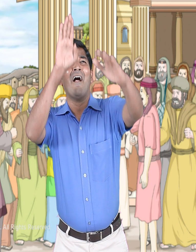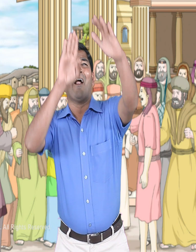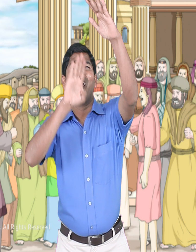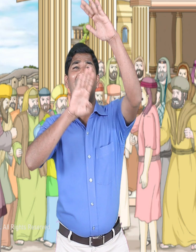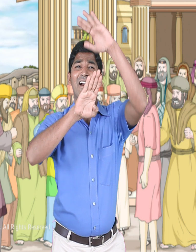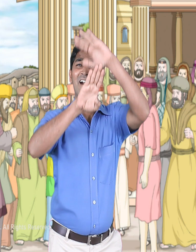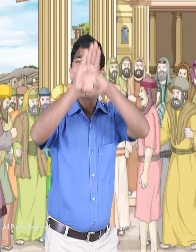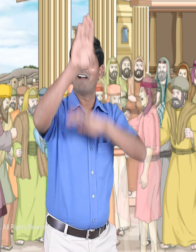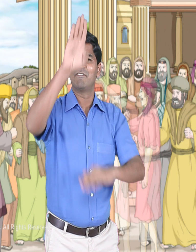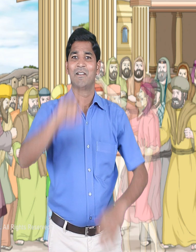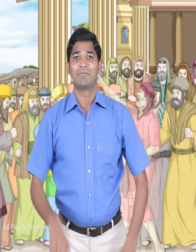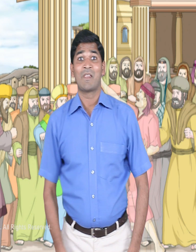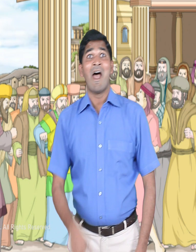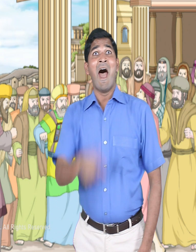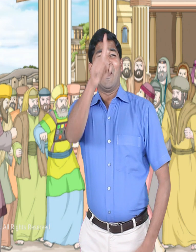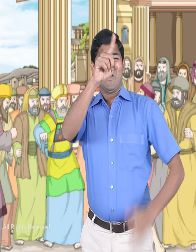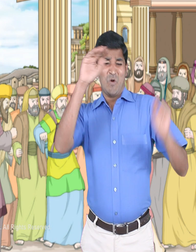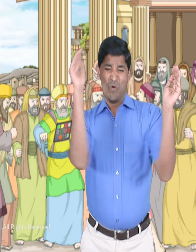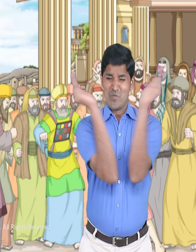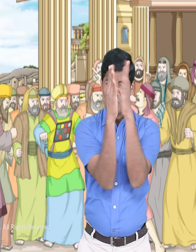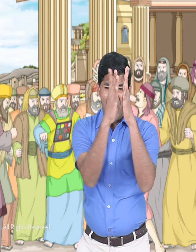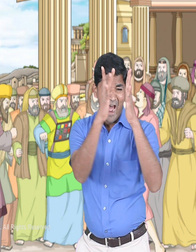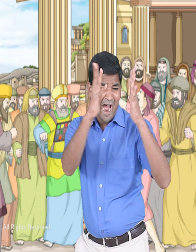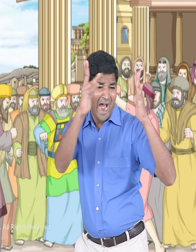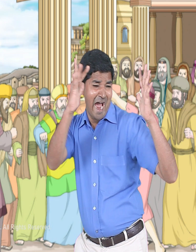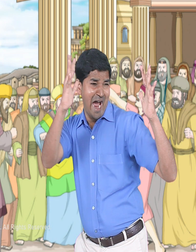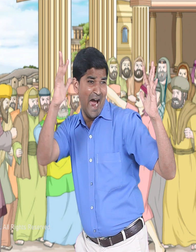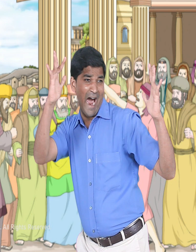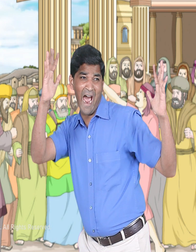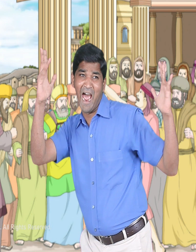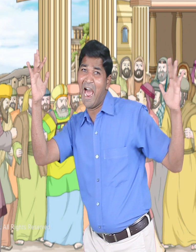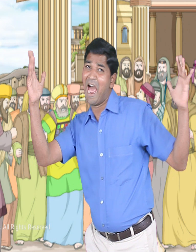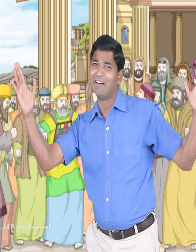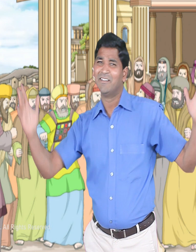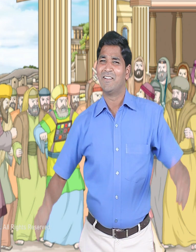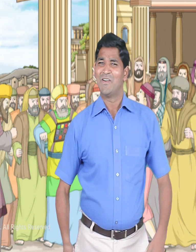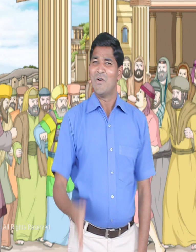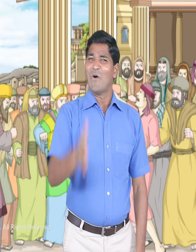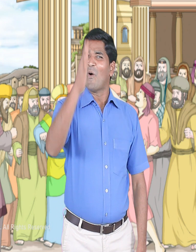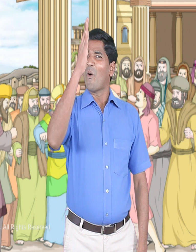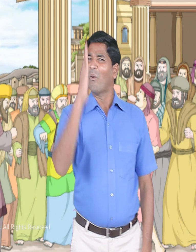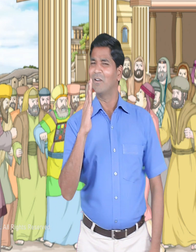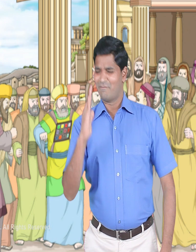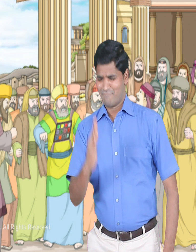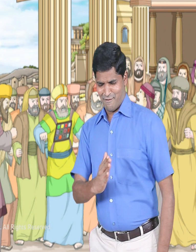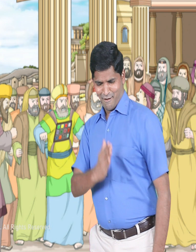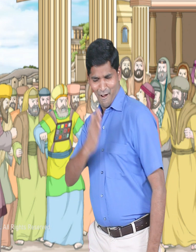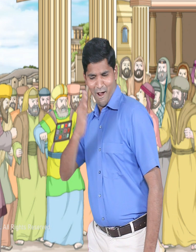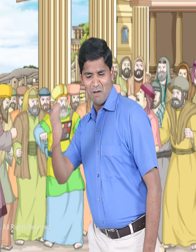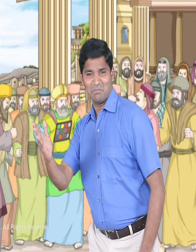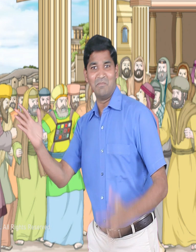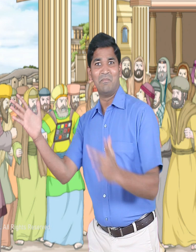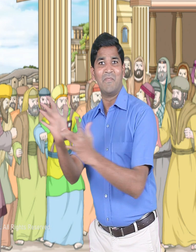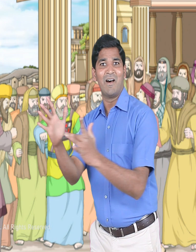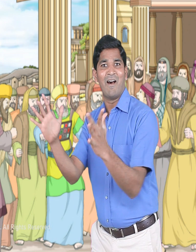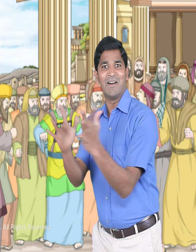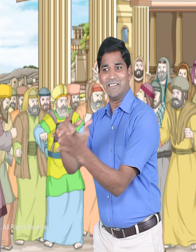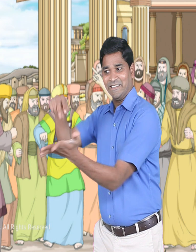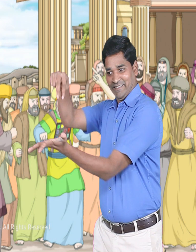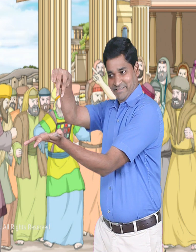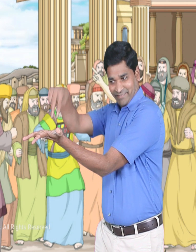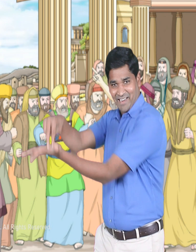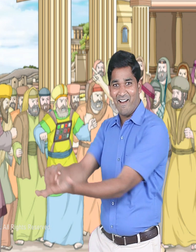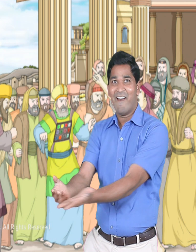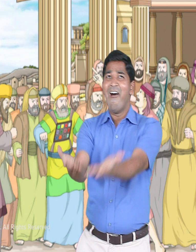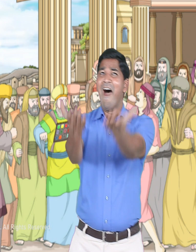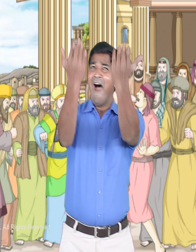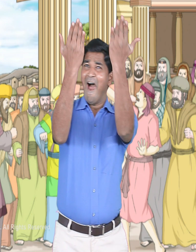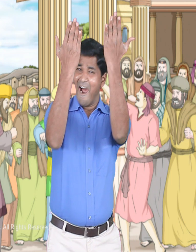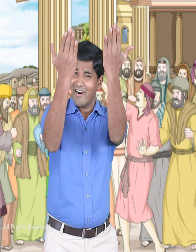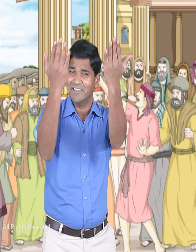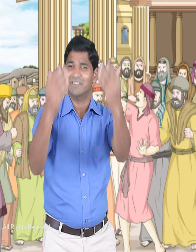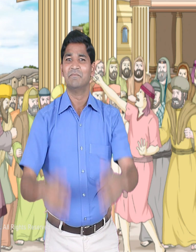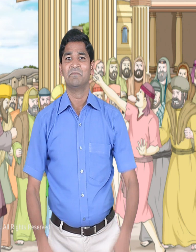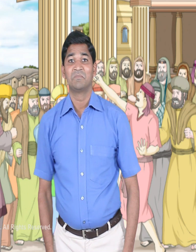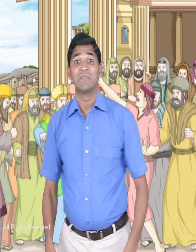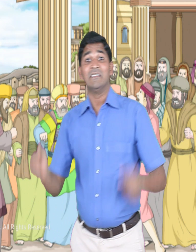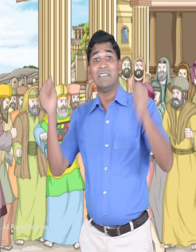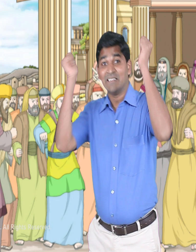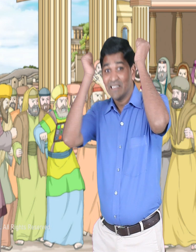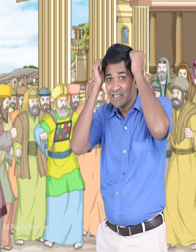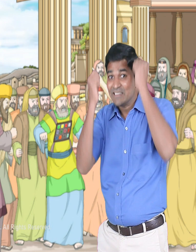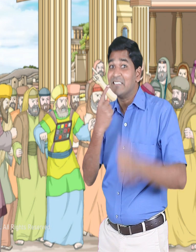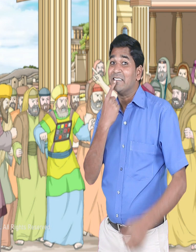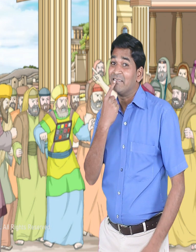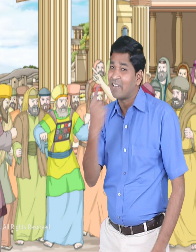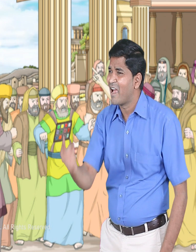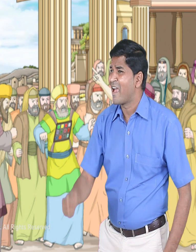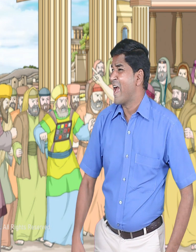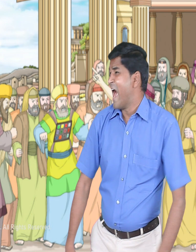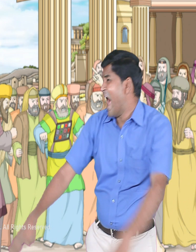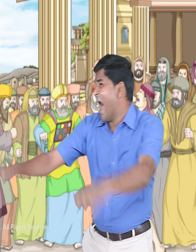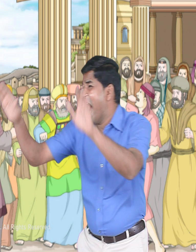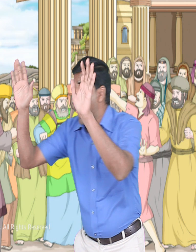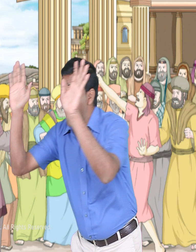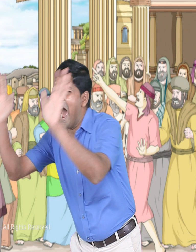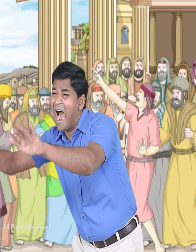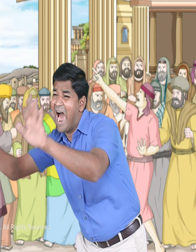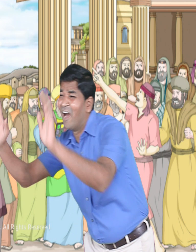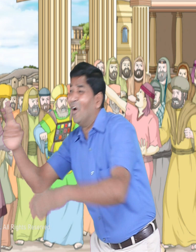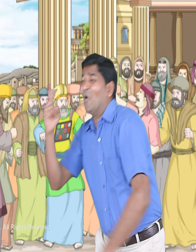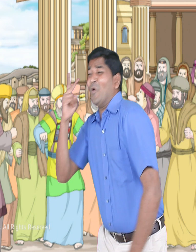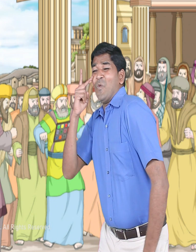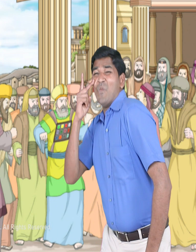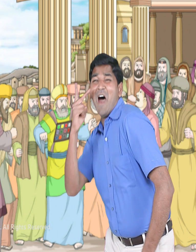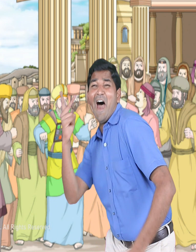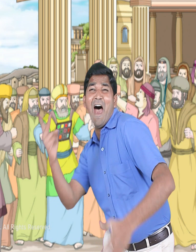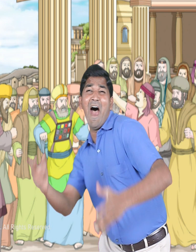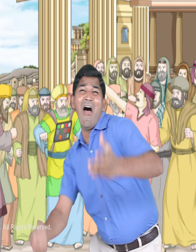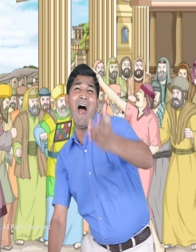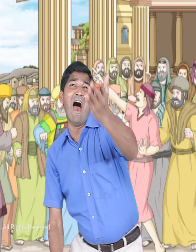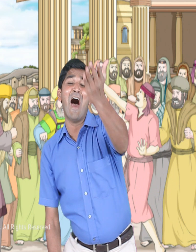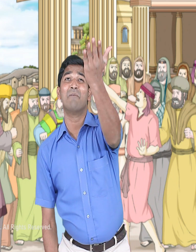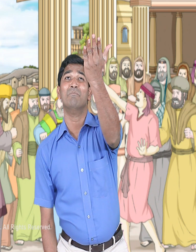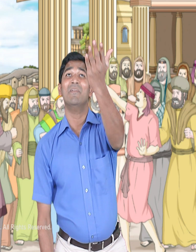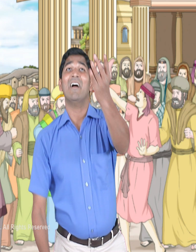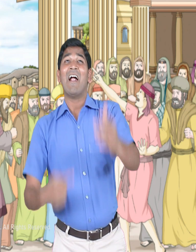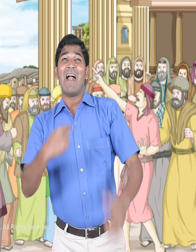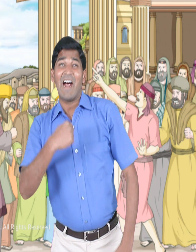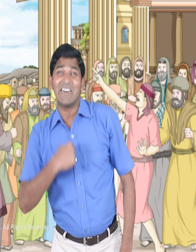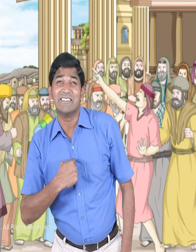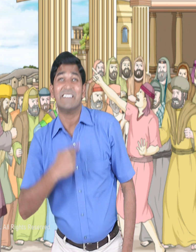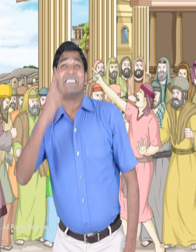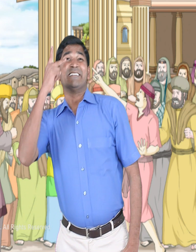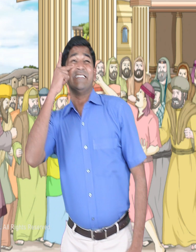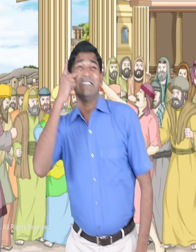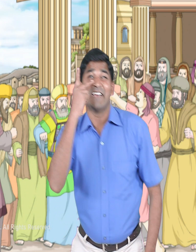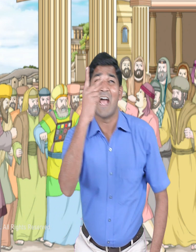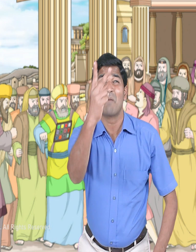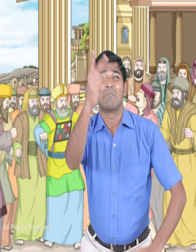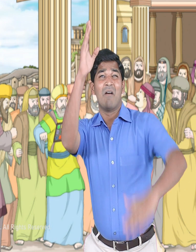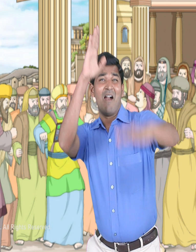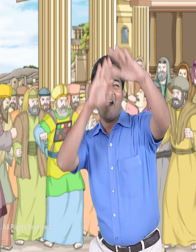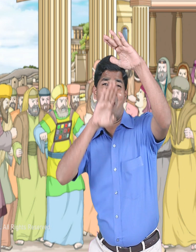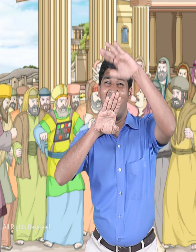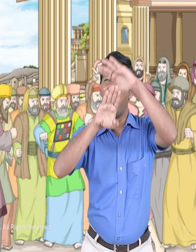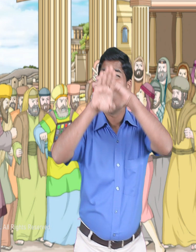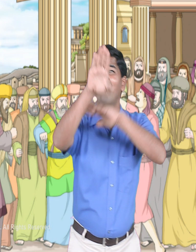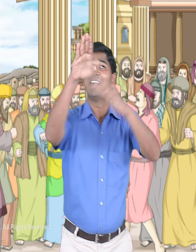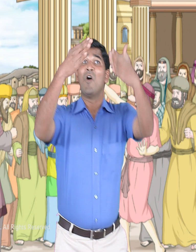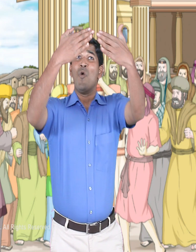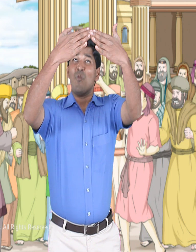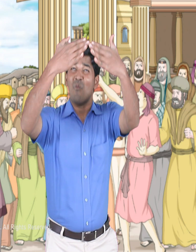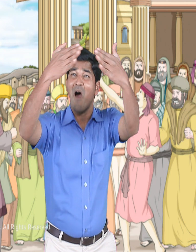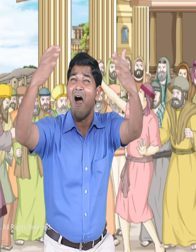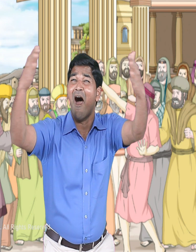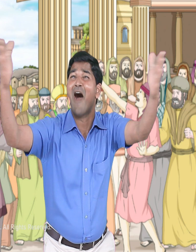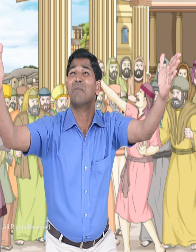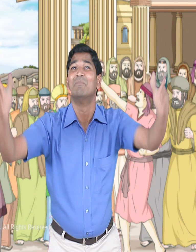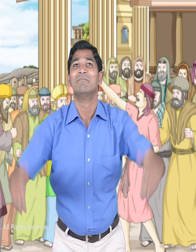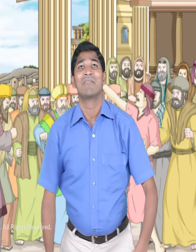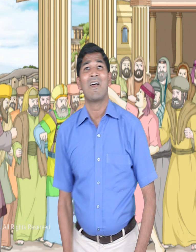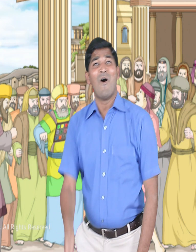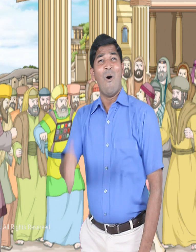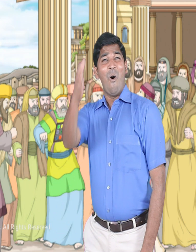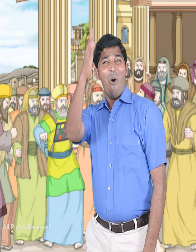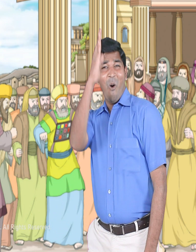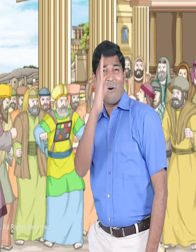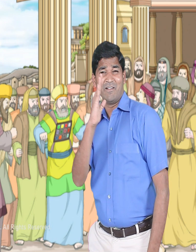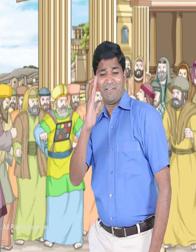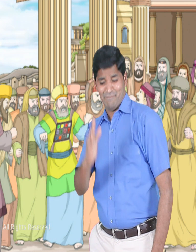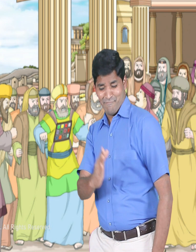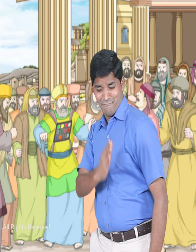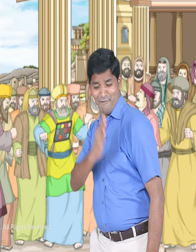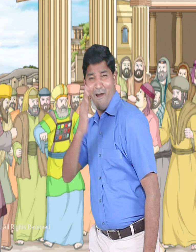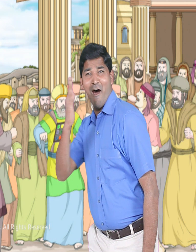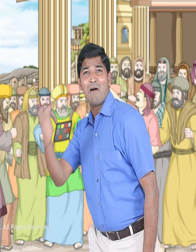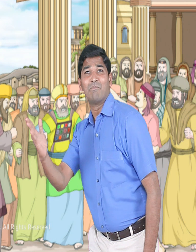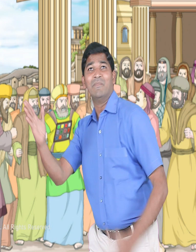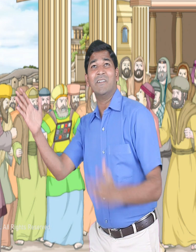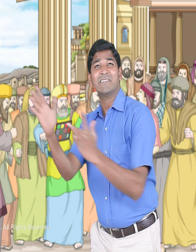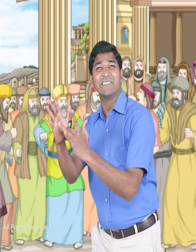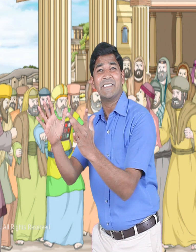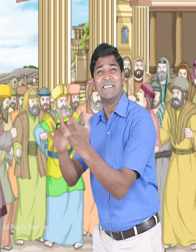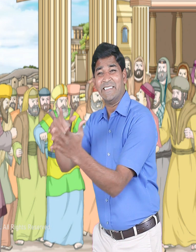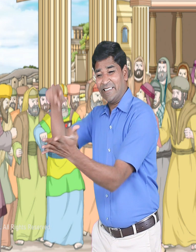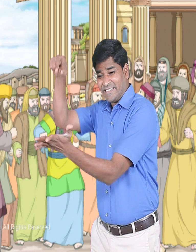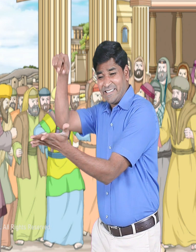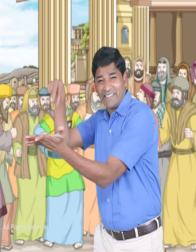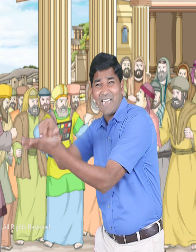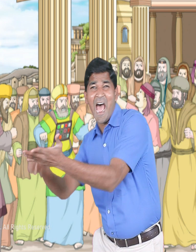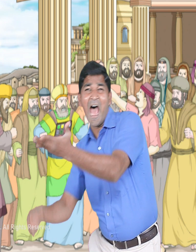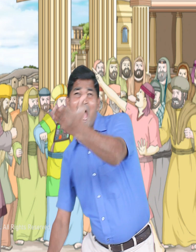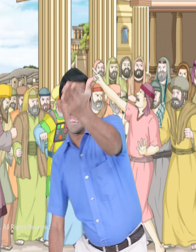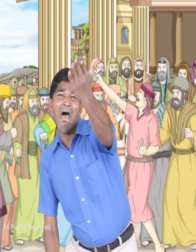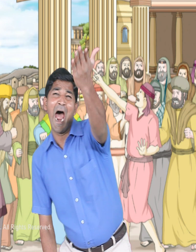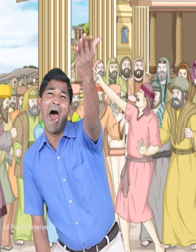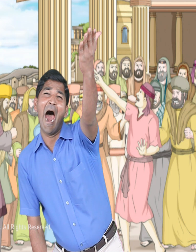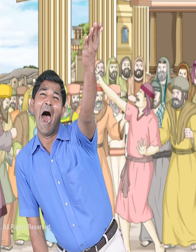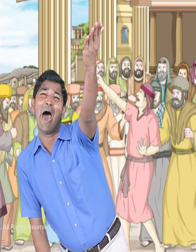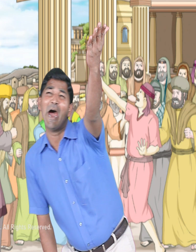But Stephen, full of the Holy Spirit, looked intently into heaven and saw the glory of God and Jesus standing at the right hand of God.